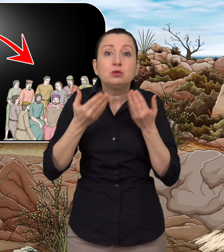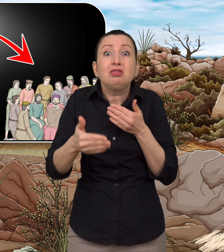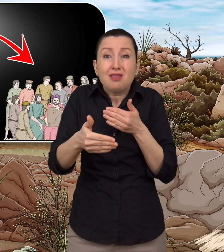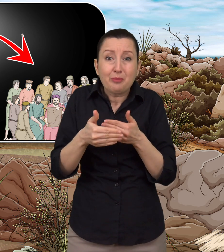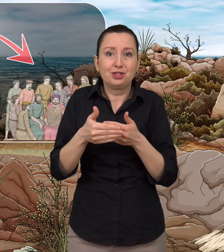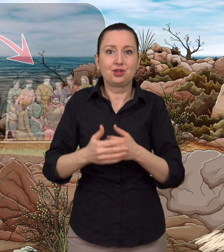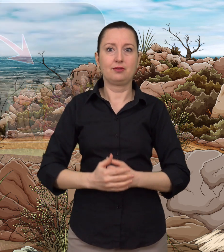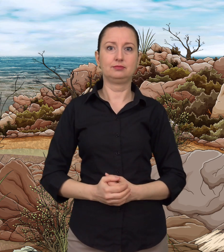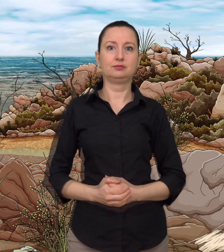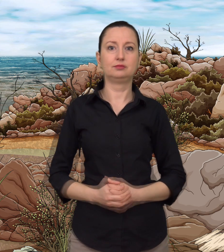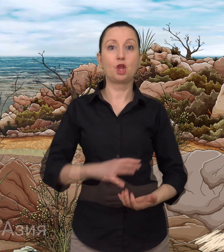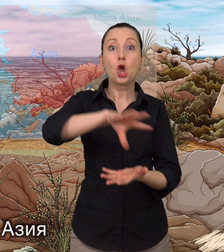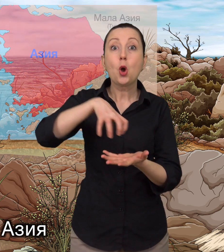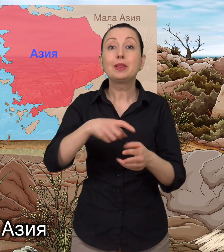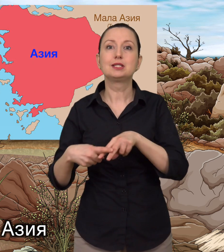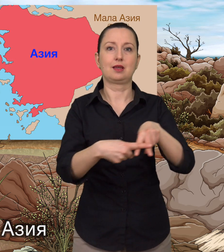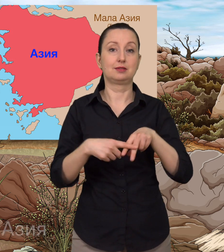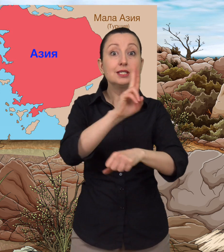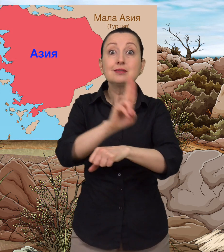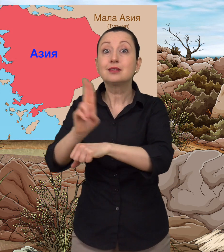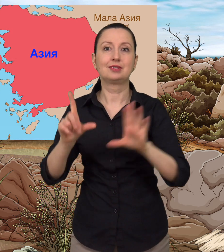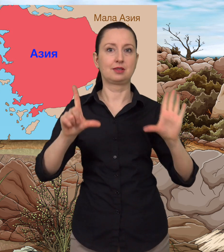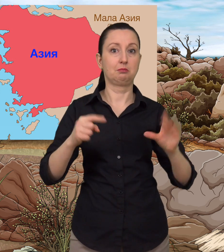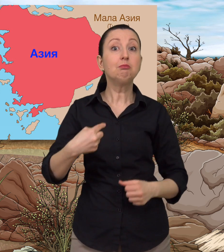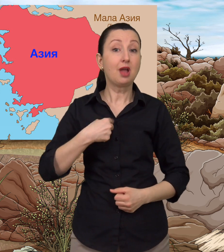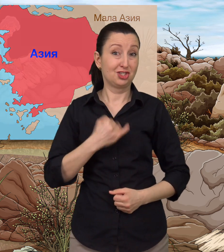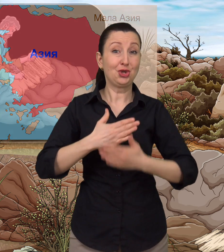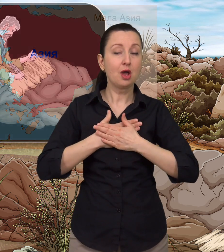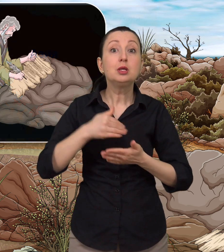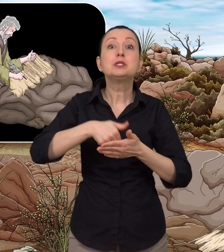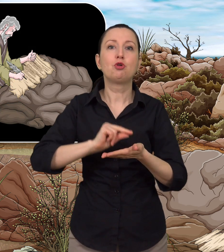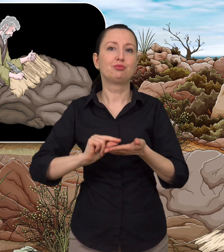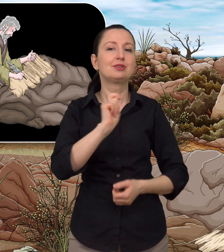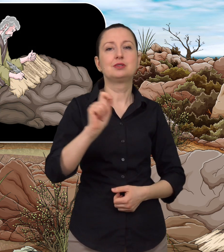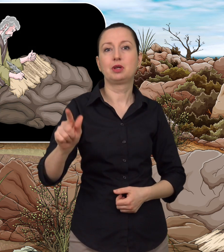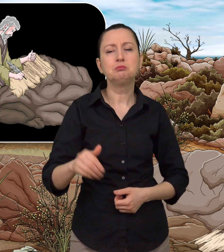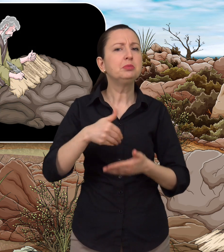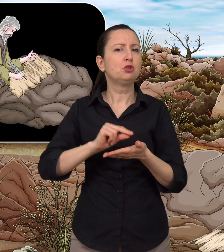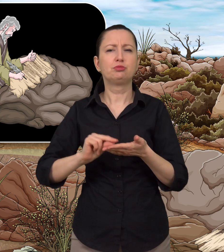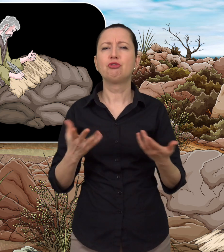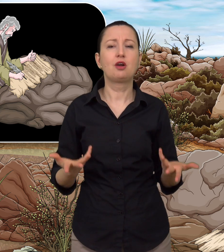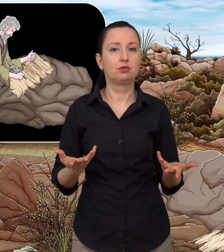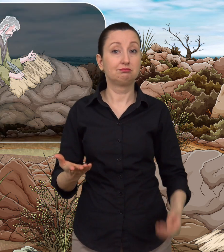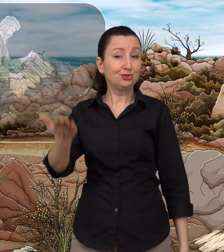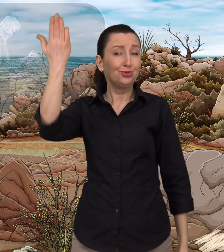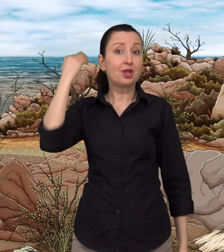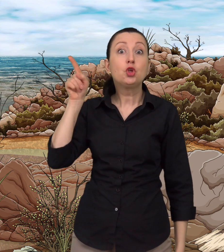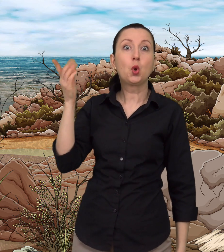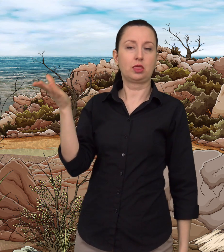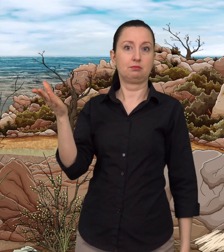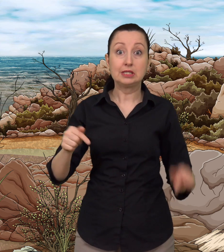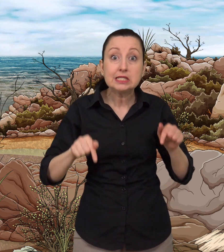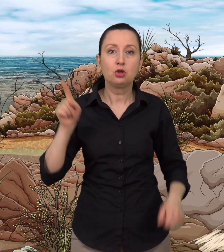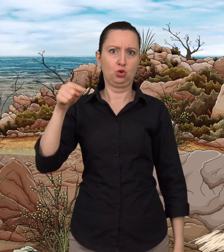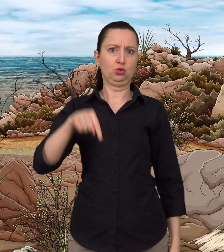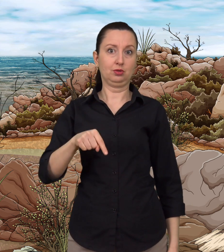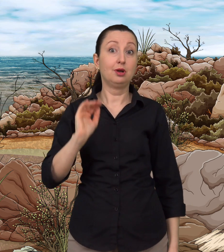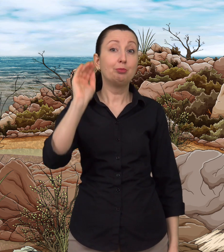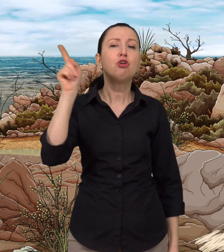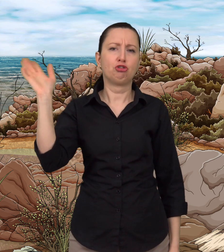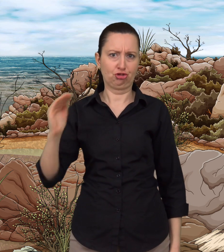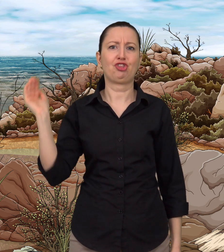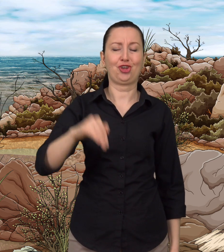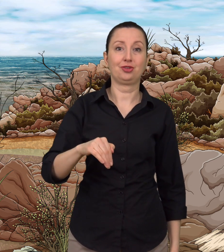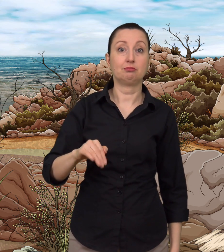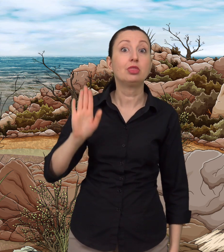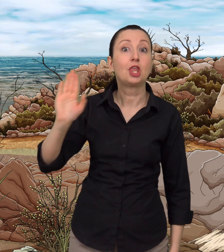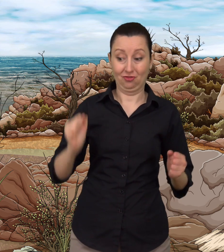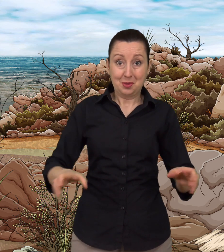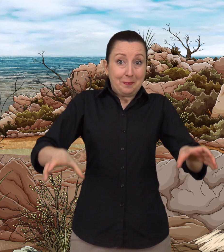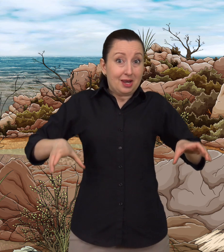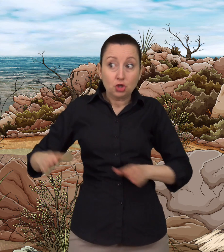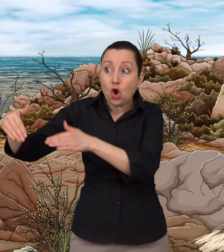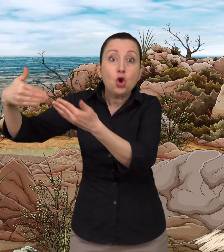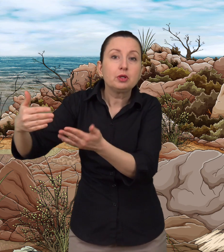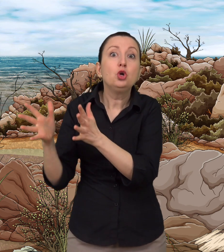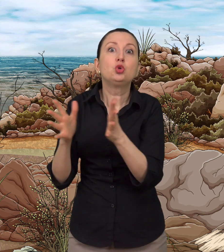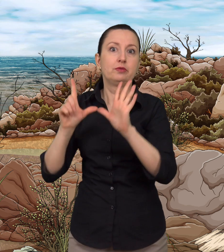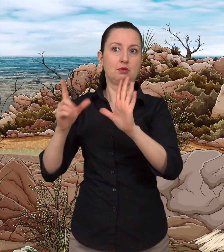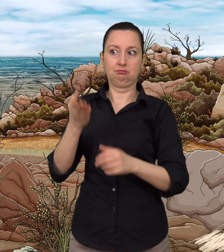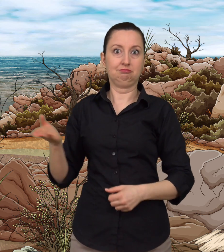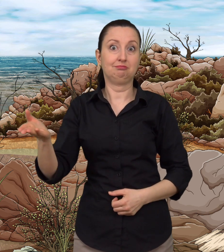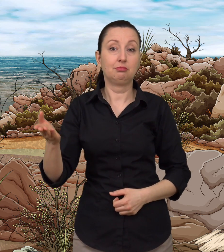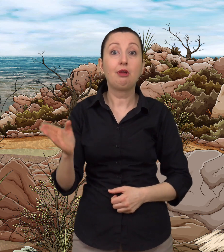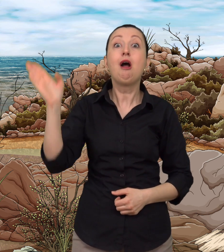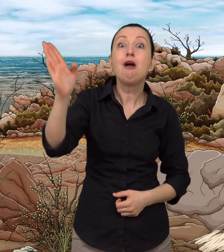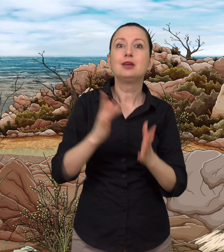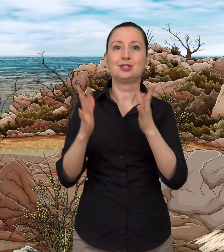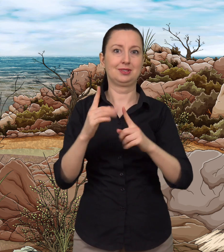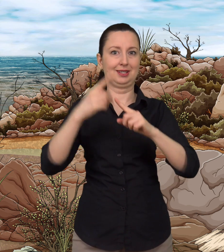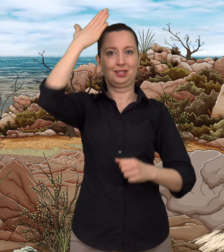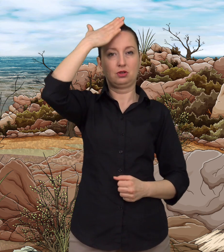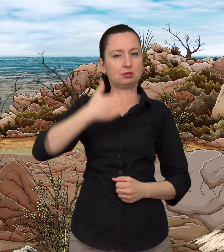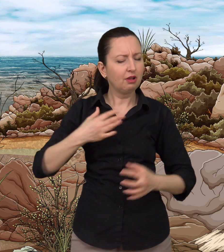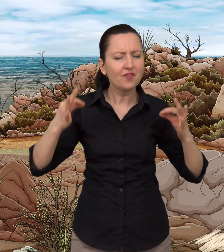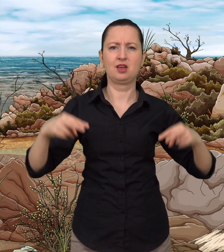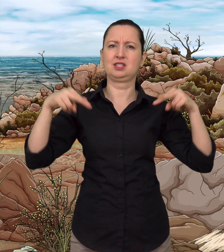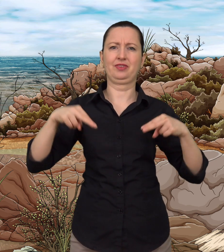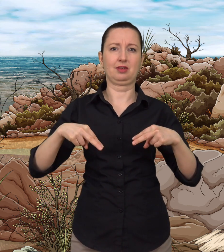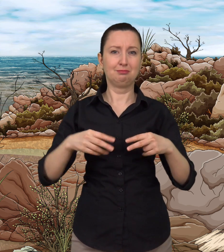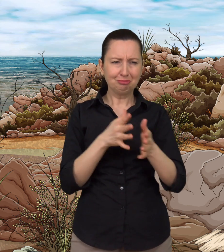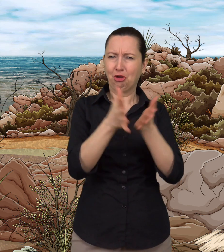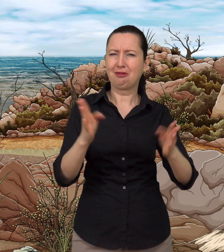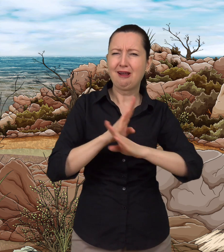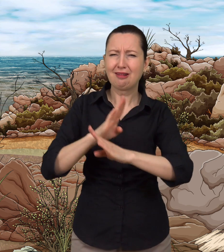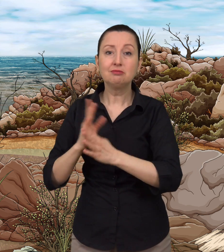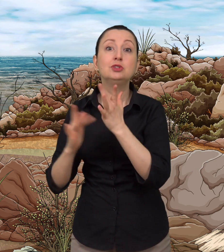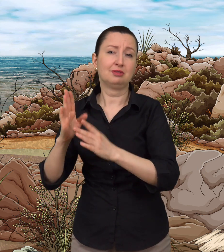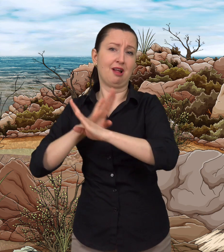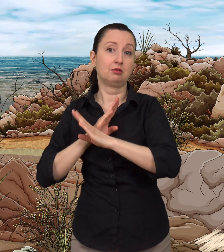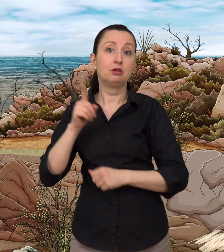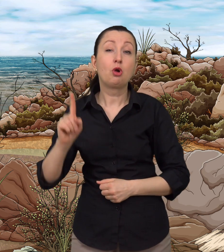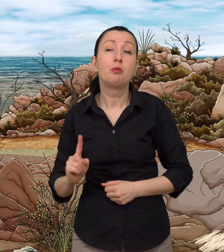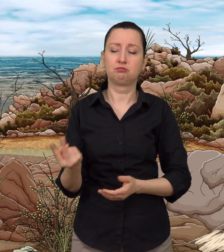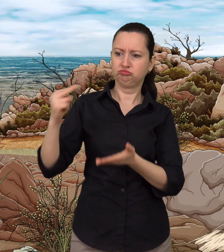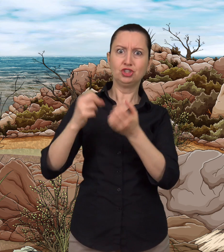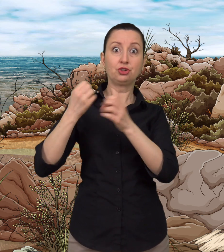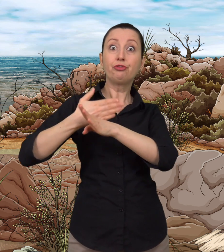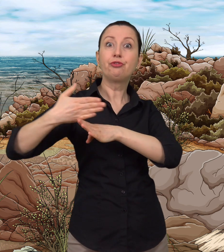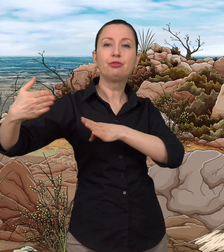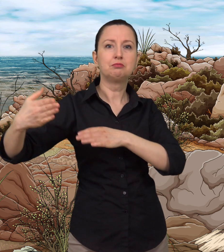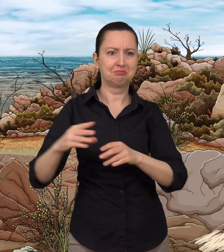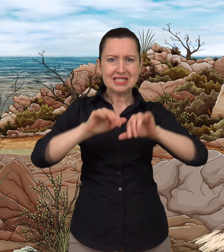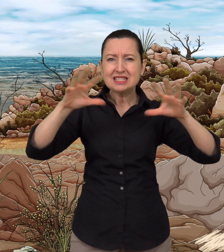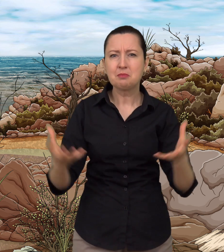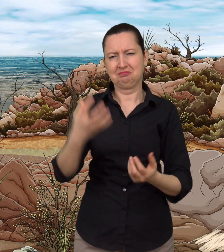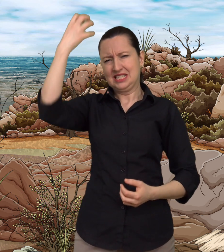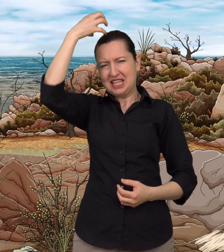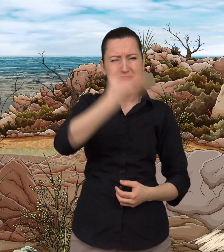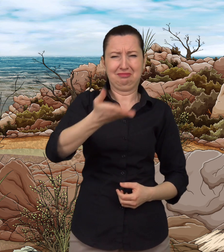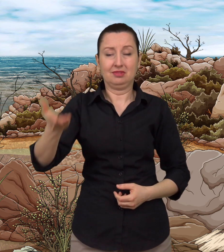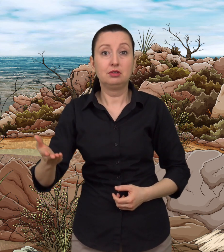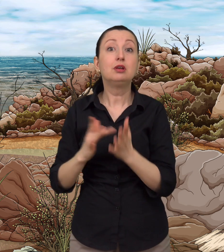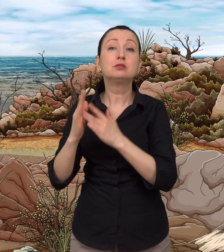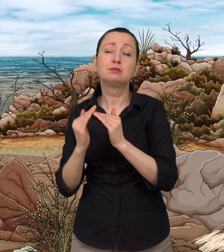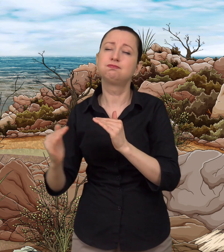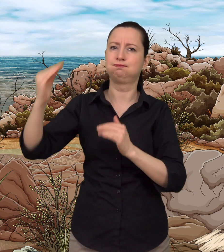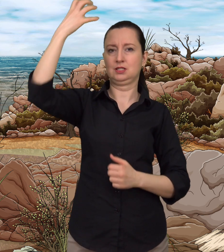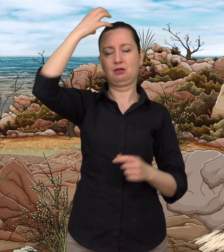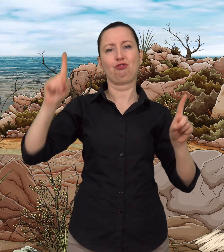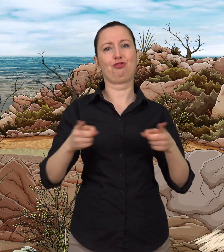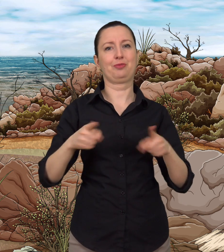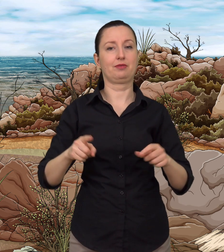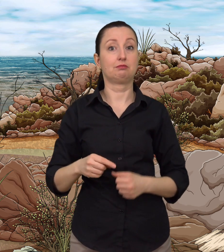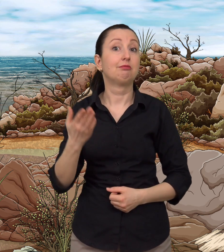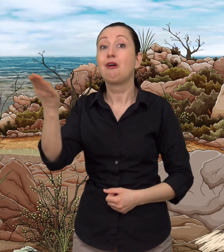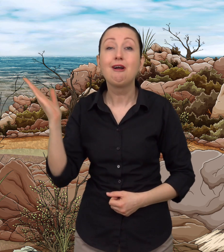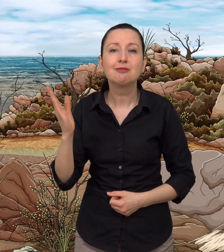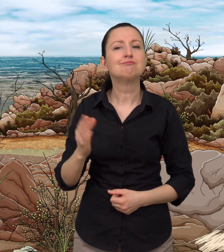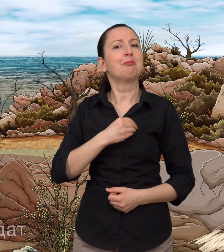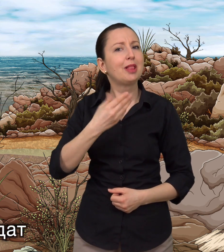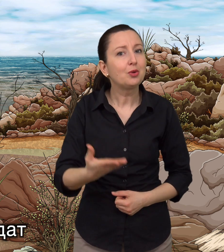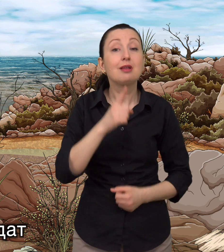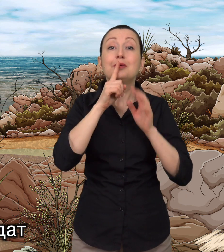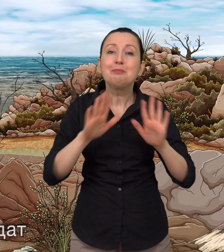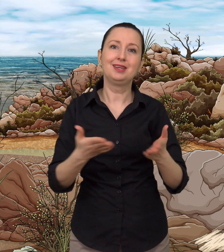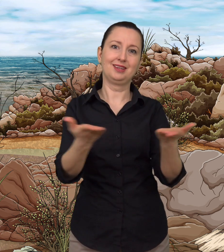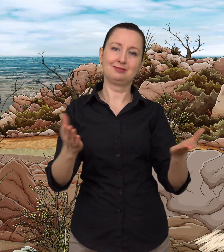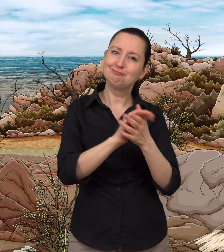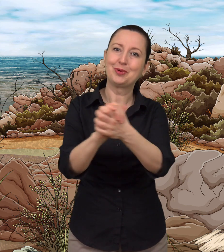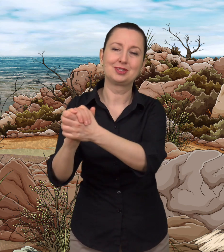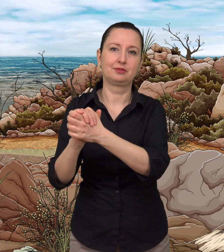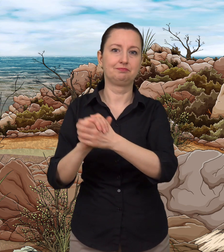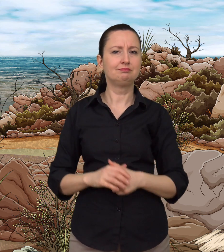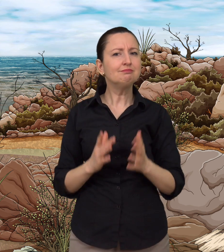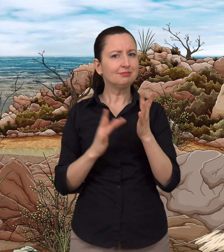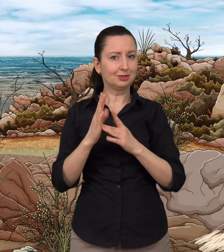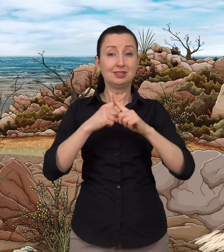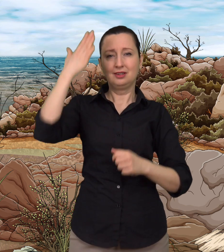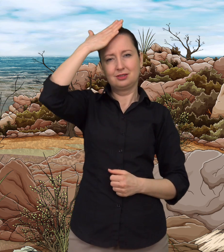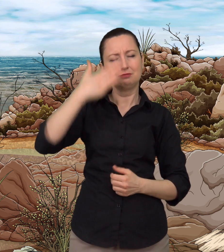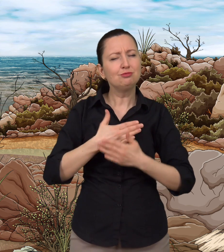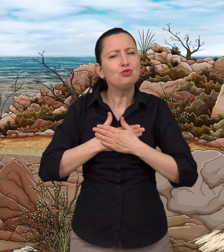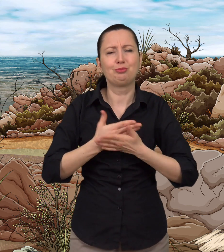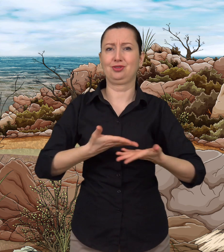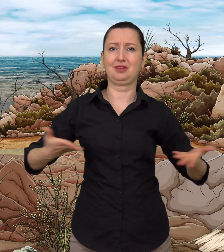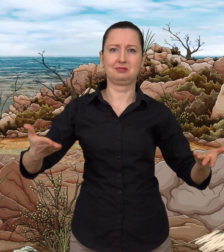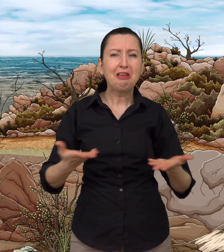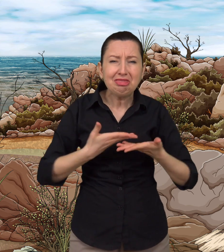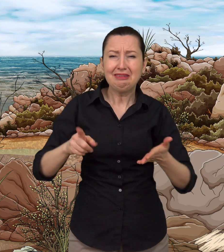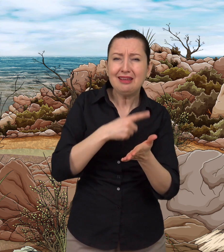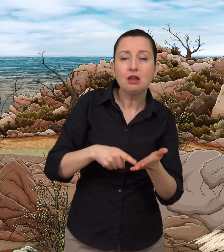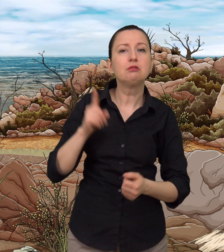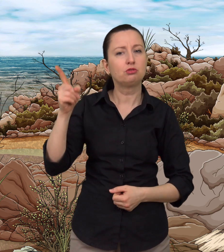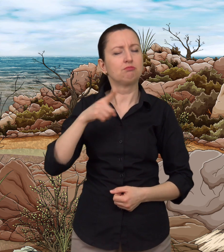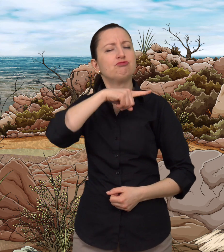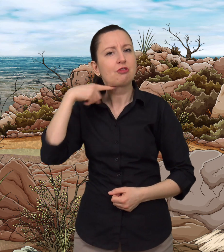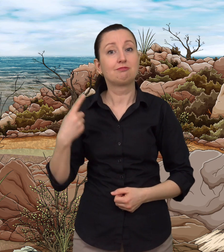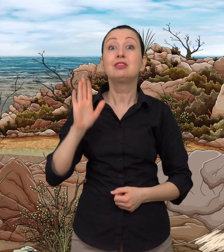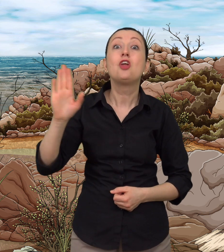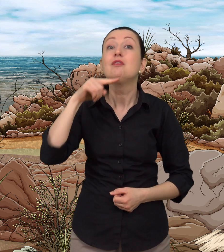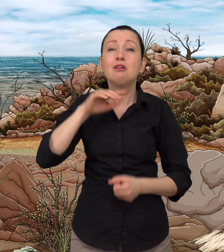John, To the seven churches in the province of Asia: Grace and peace to you from Him who is and was and is to come, and from the seven Spirits before His throne, and from Jesus Christ, the faithful witness, the firstborn from the dead, and the ruler of the kings of the earth.